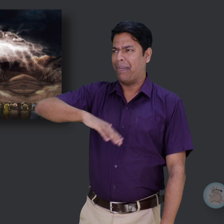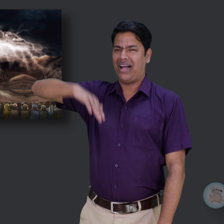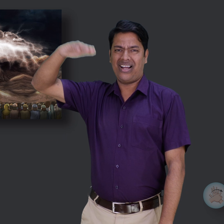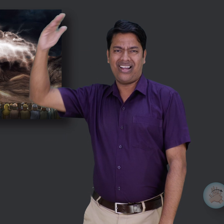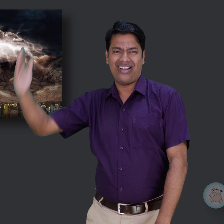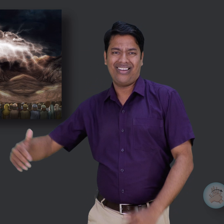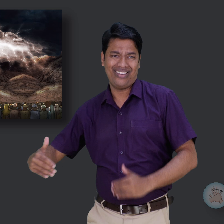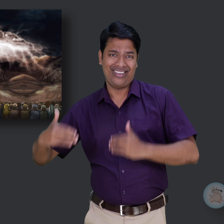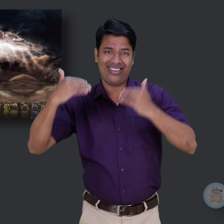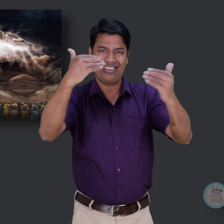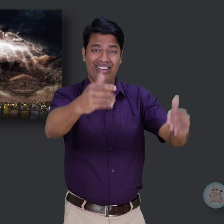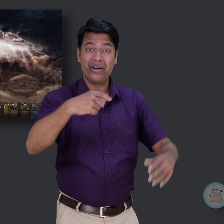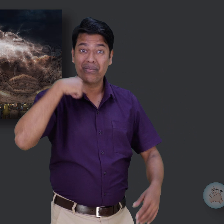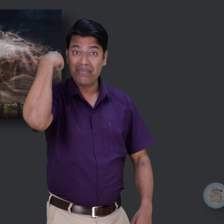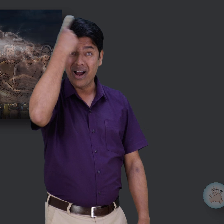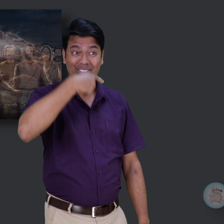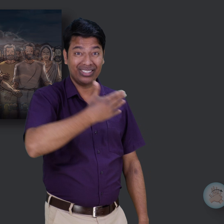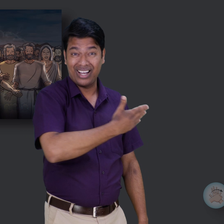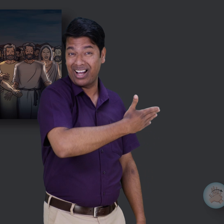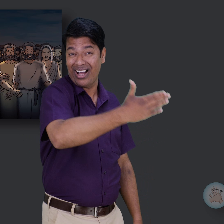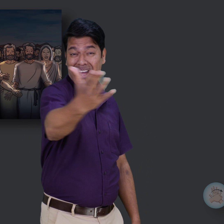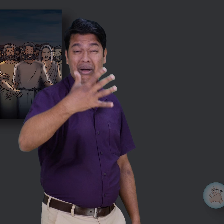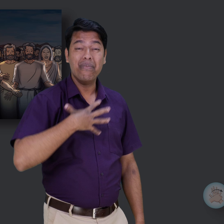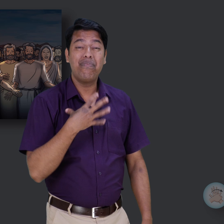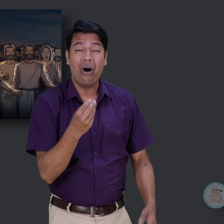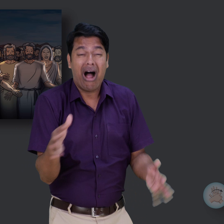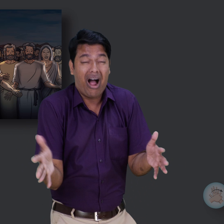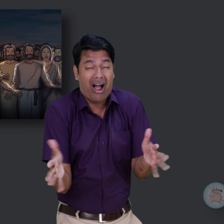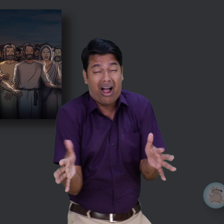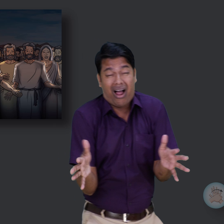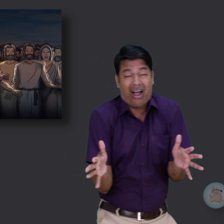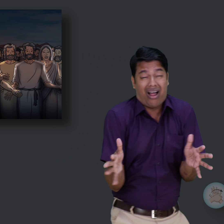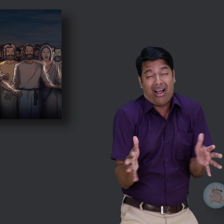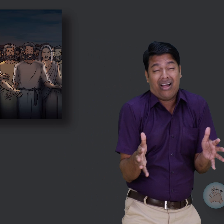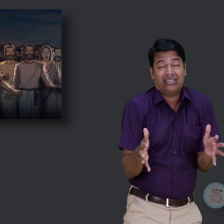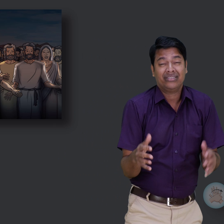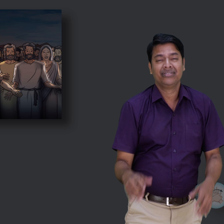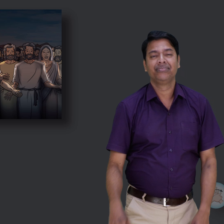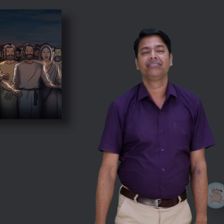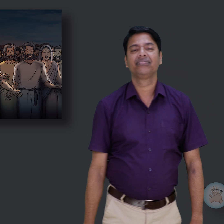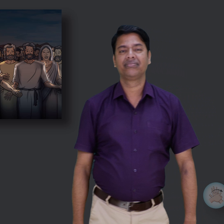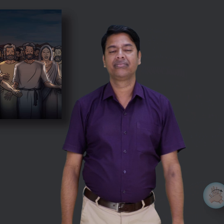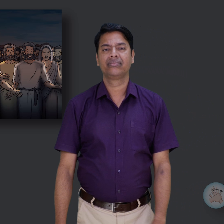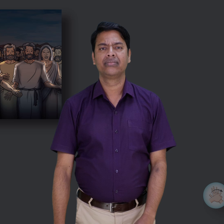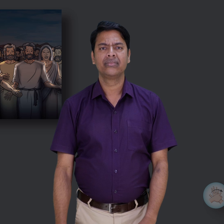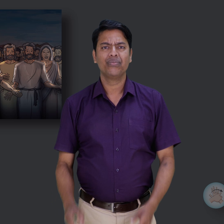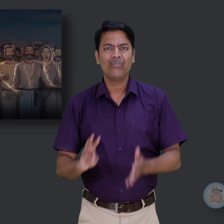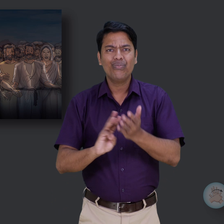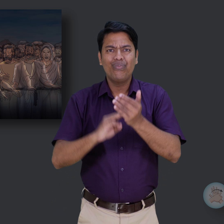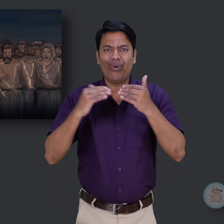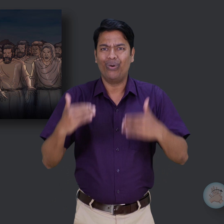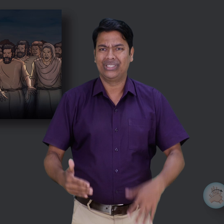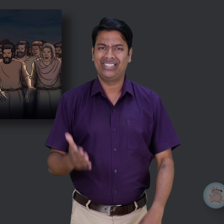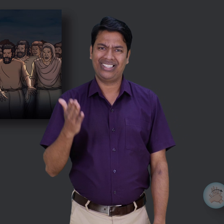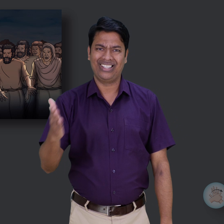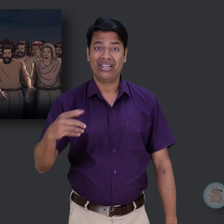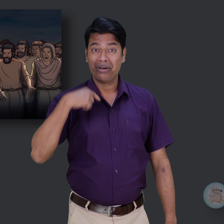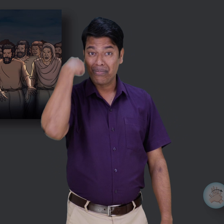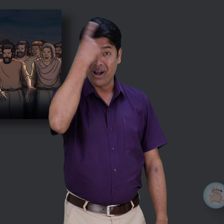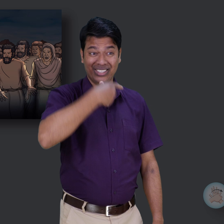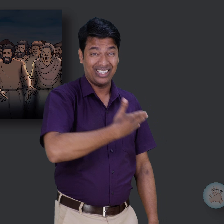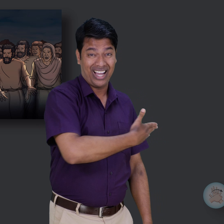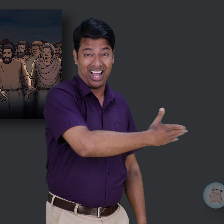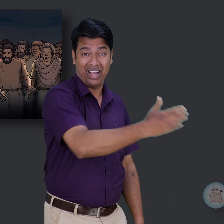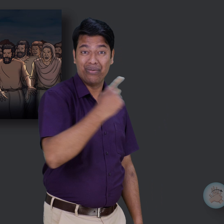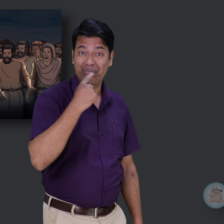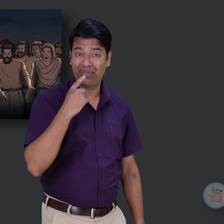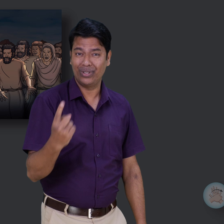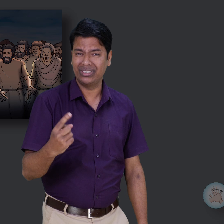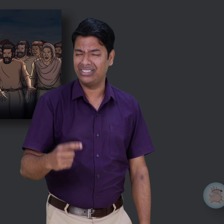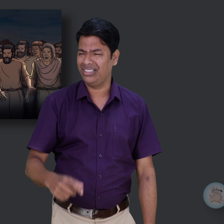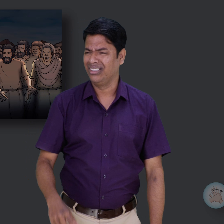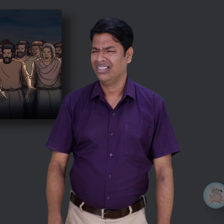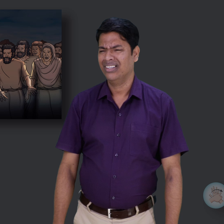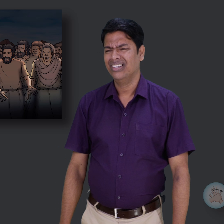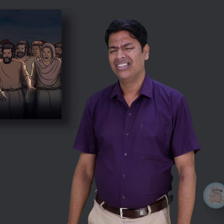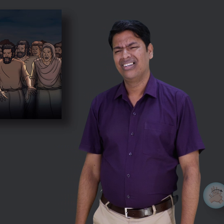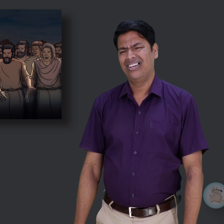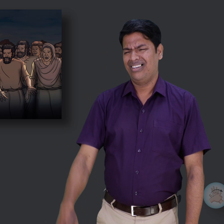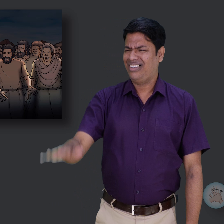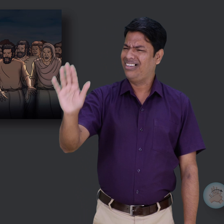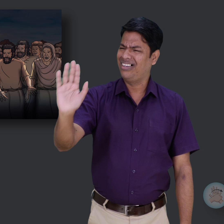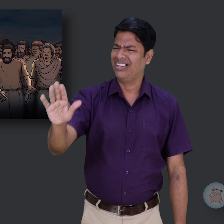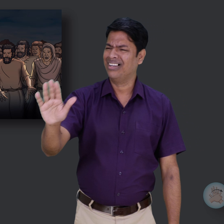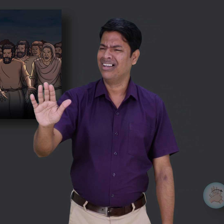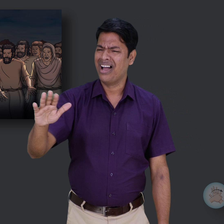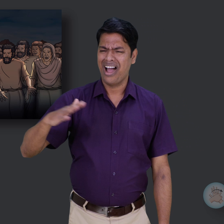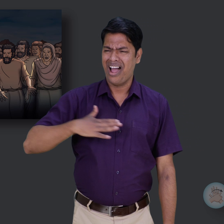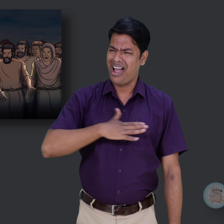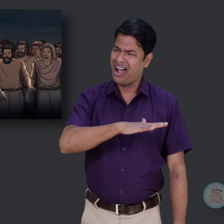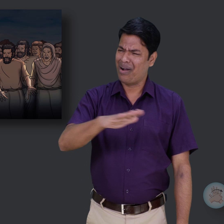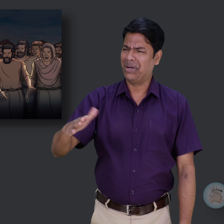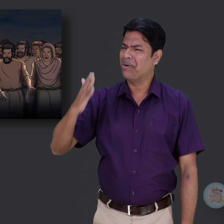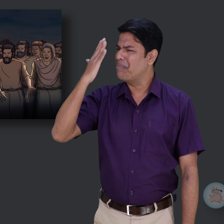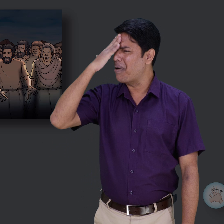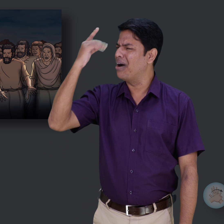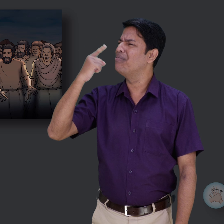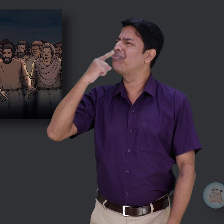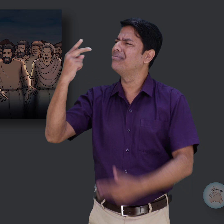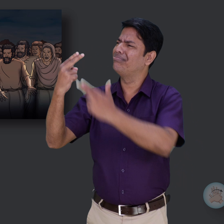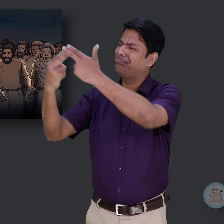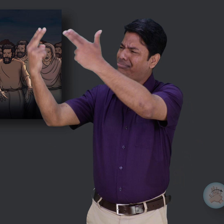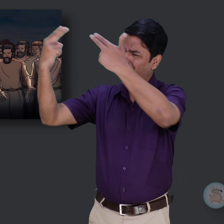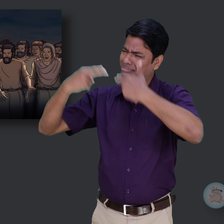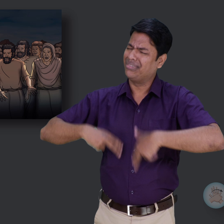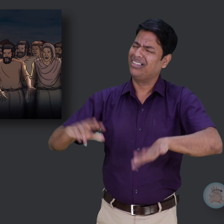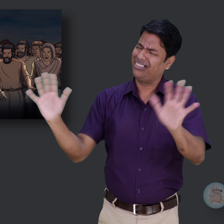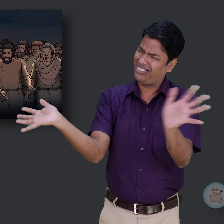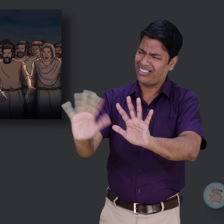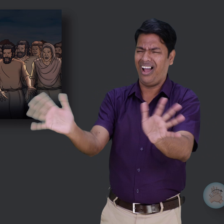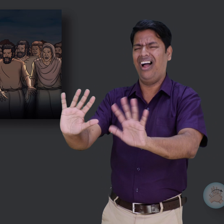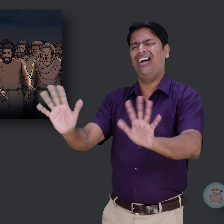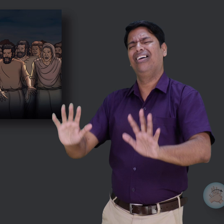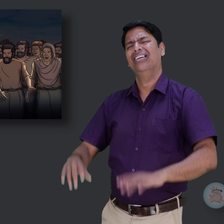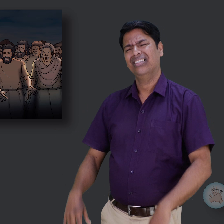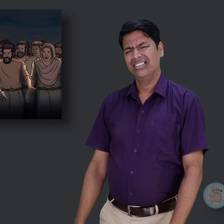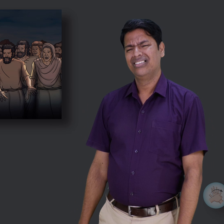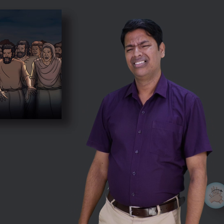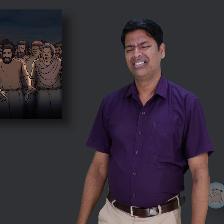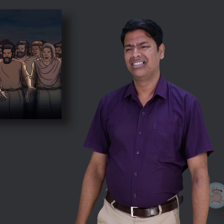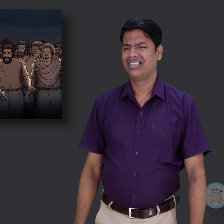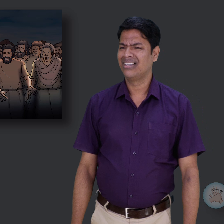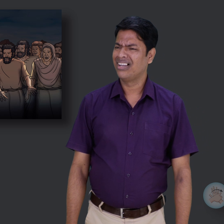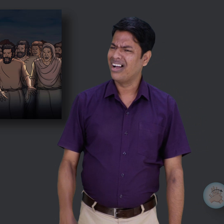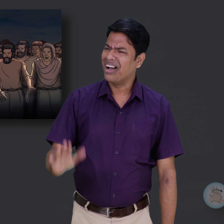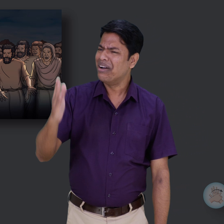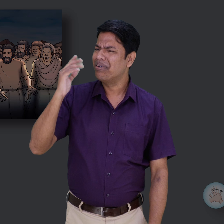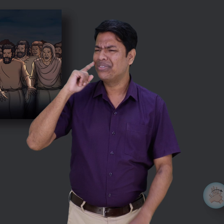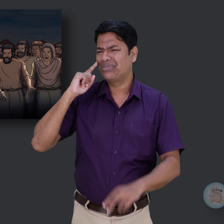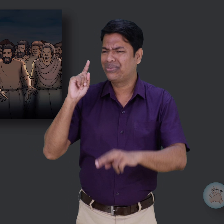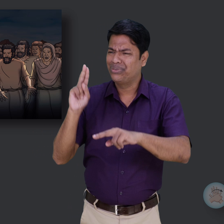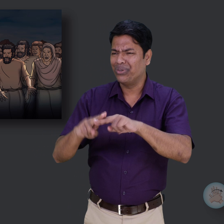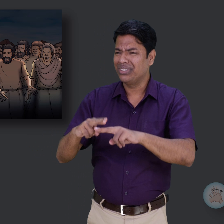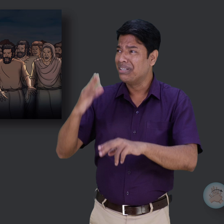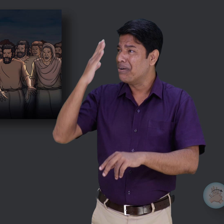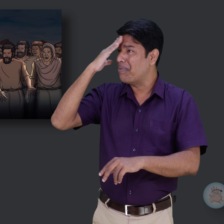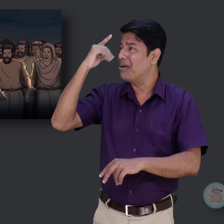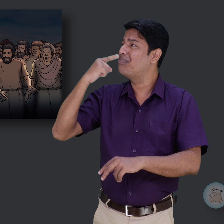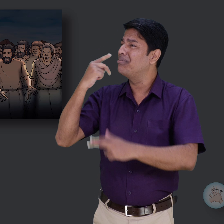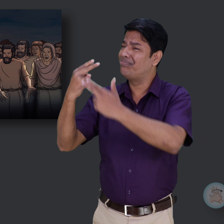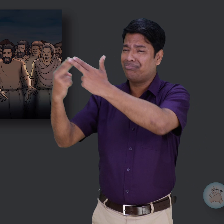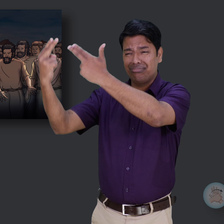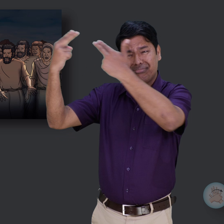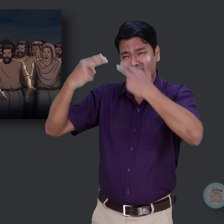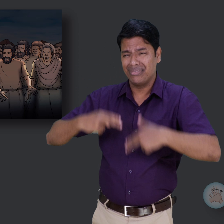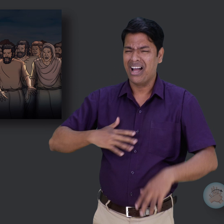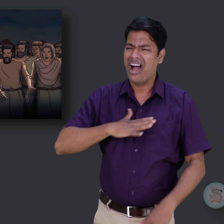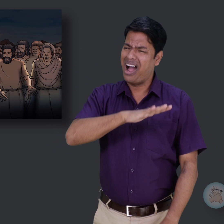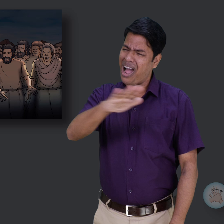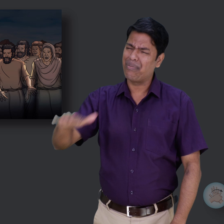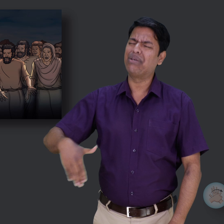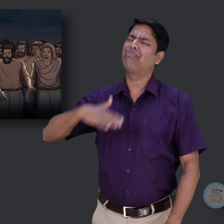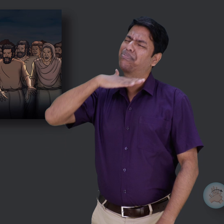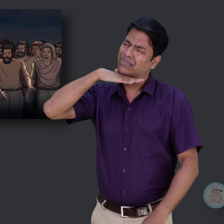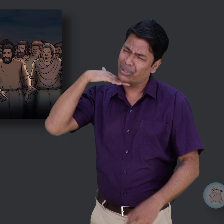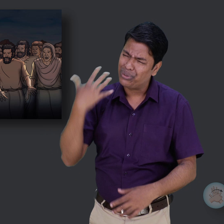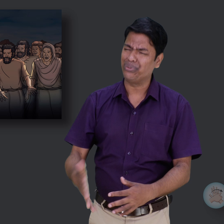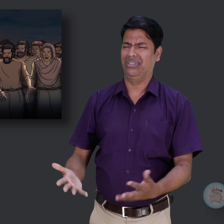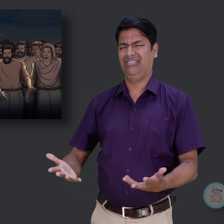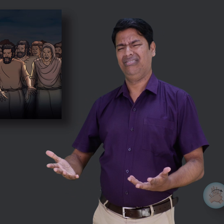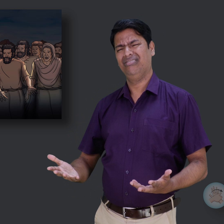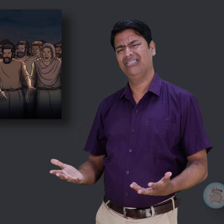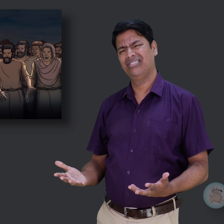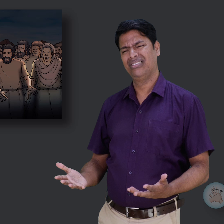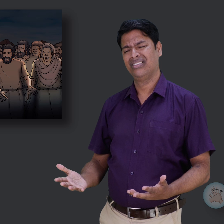“Speak to us yourself and we will listen,” they said to Moses.